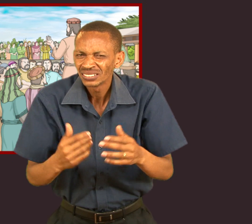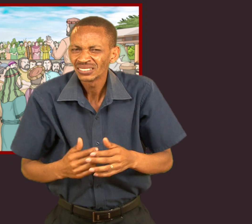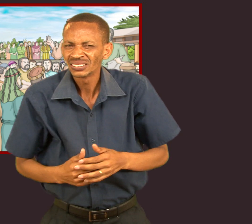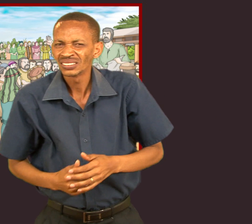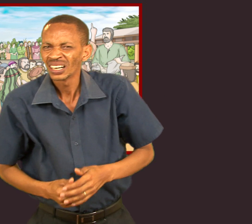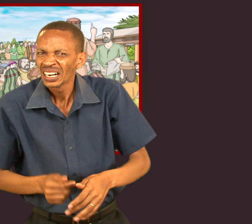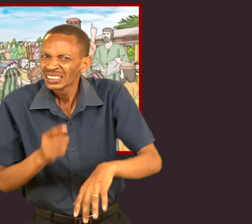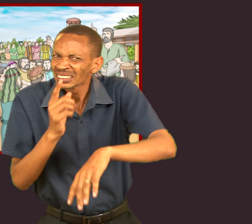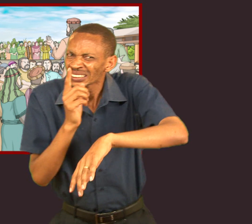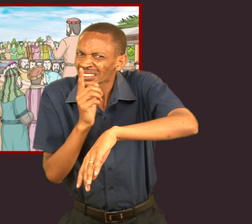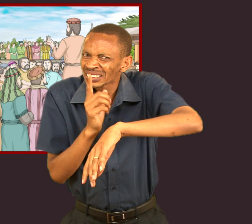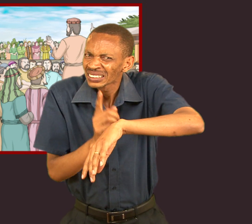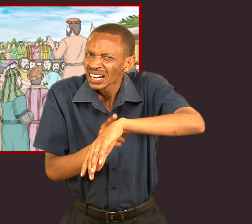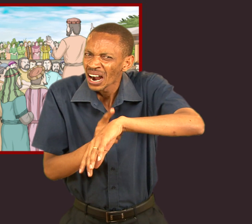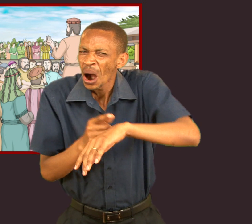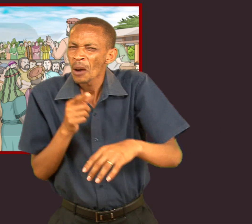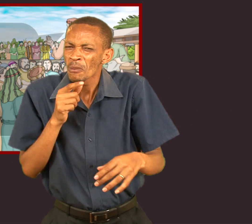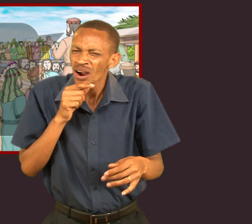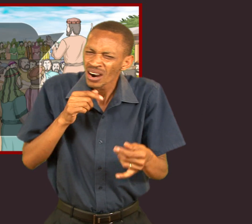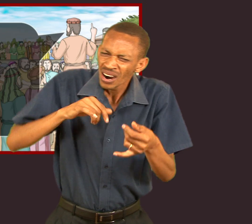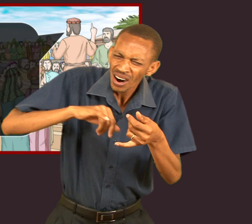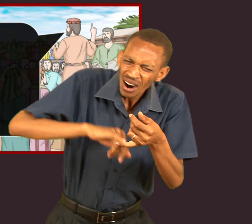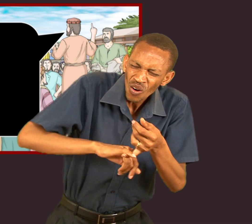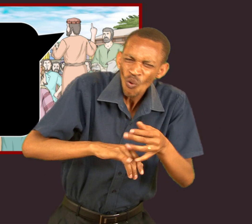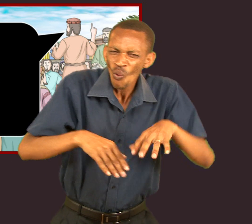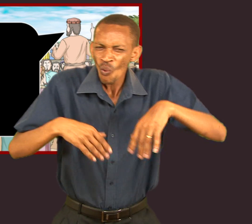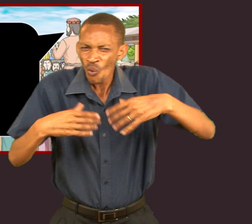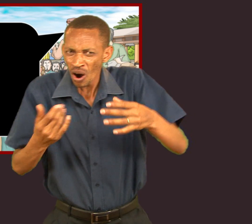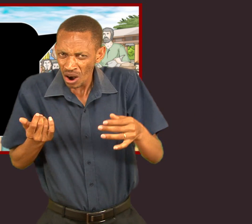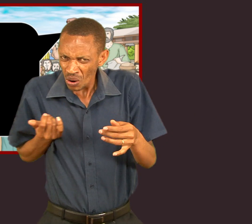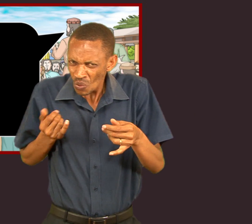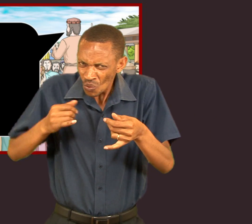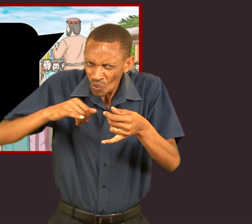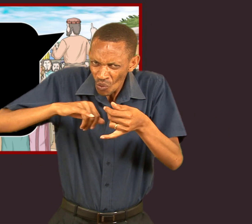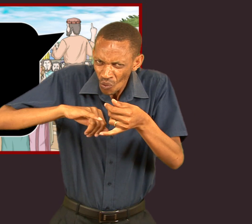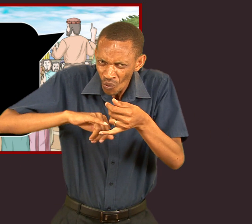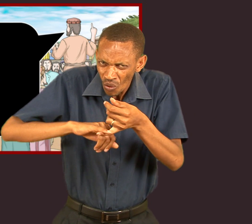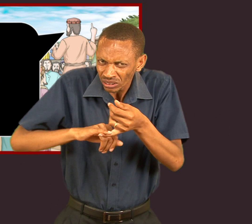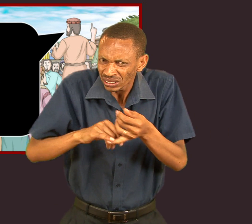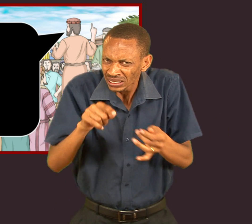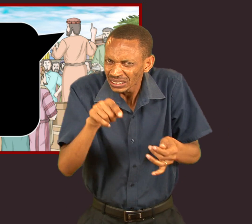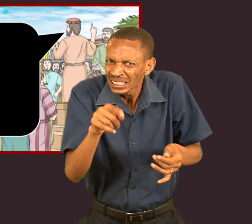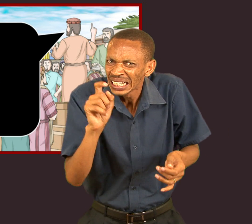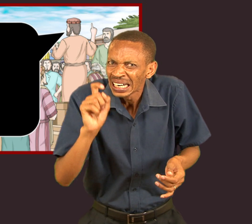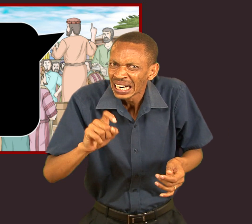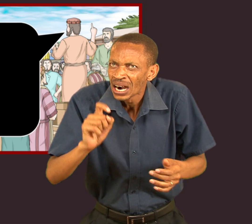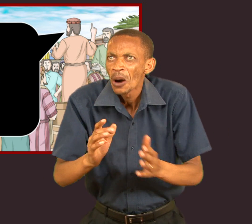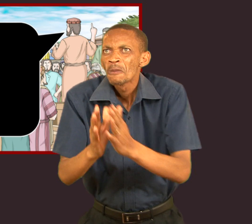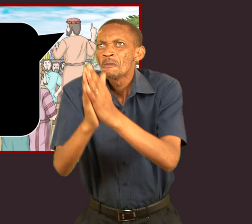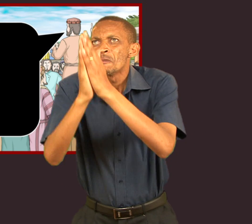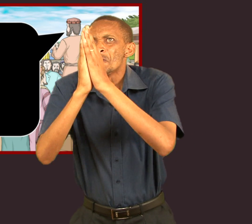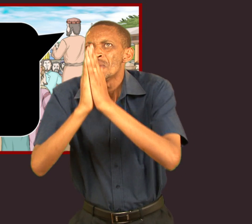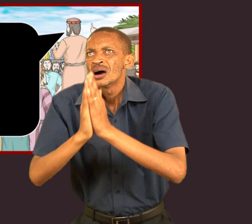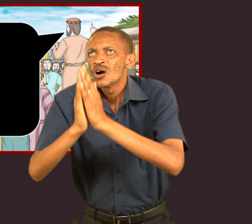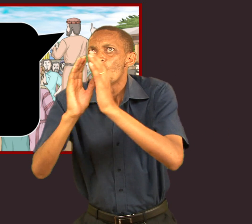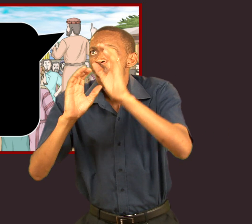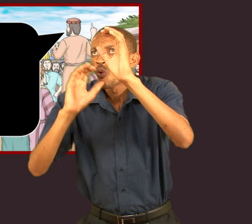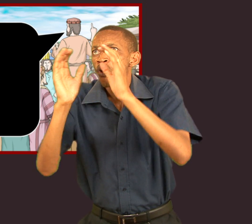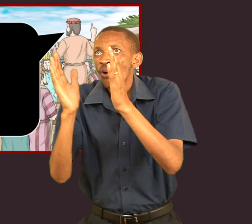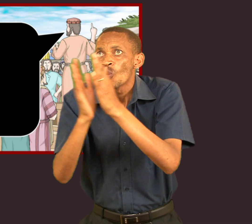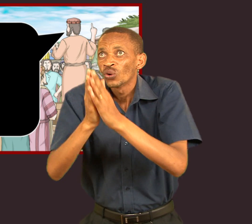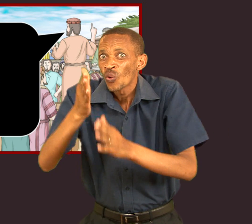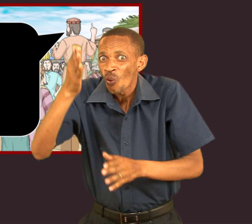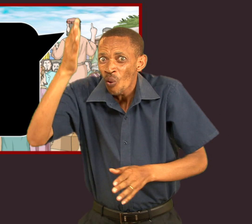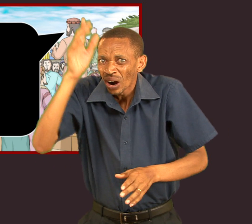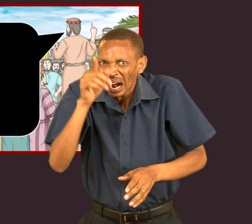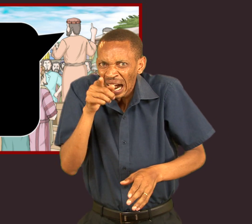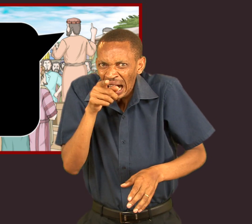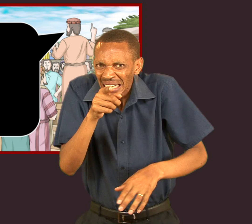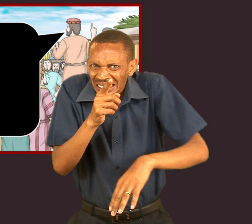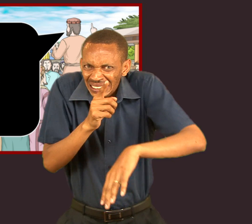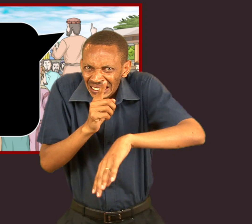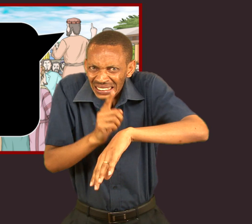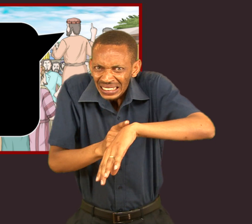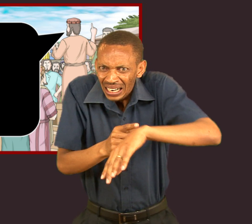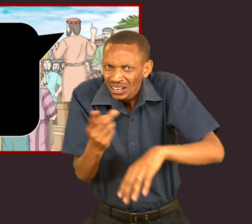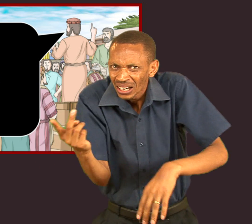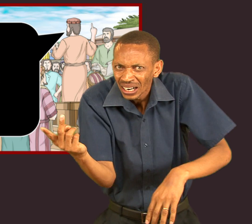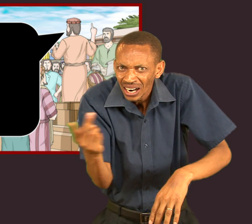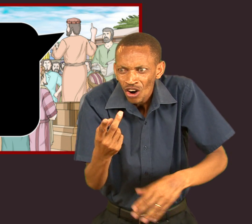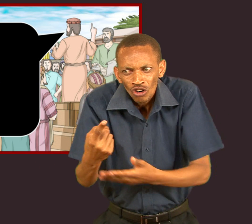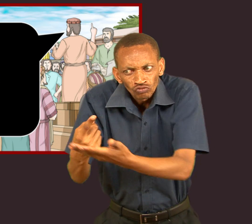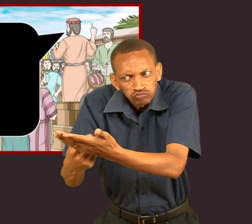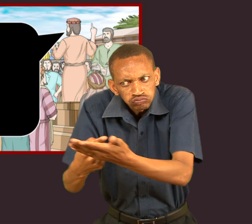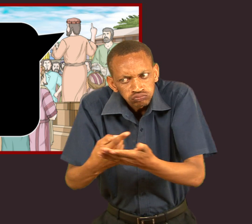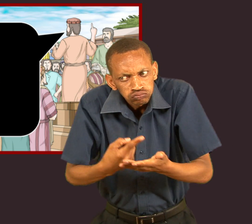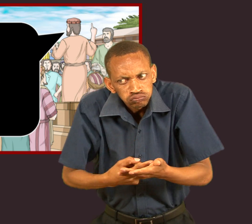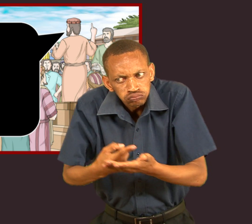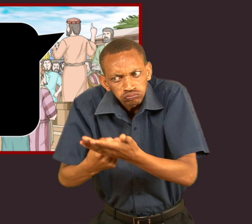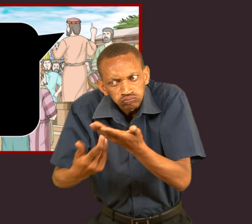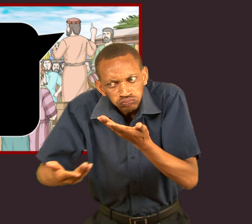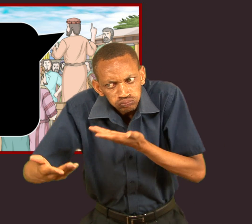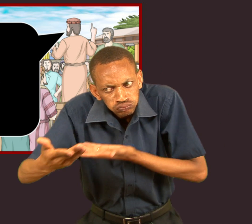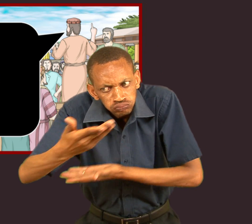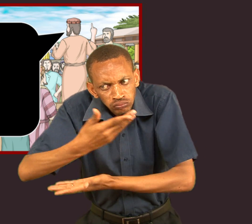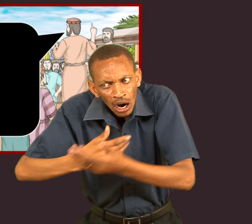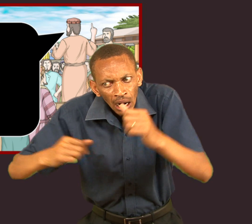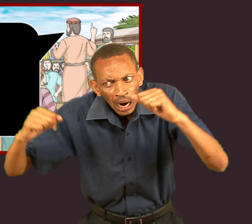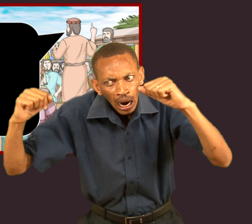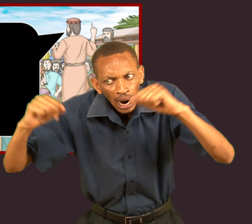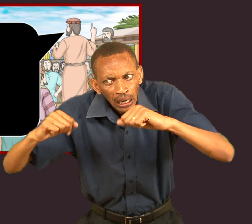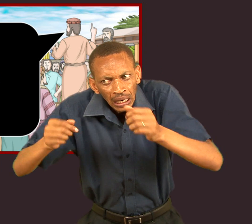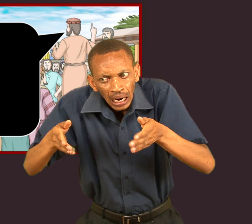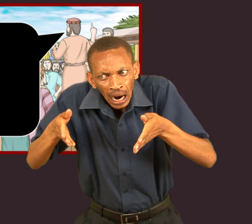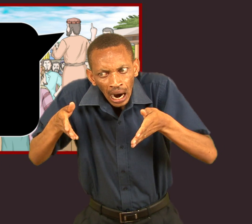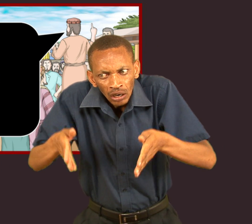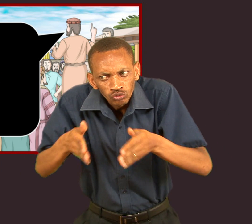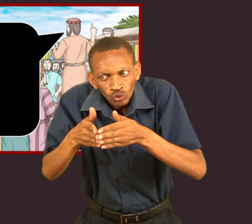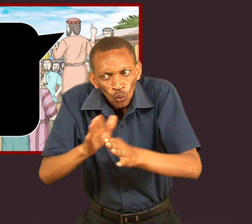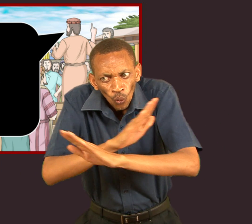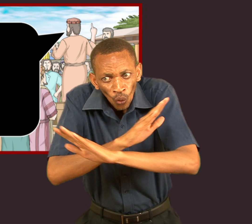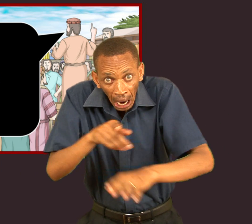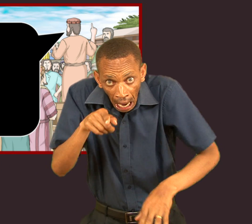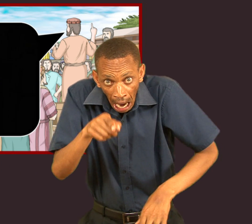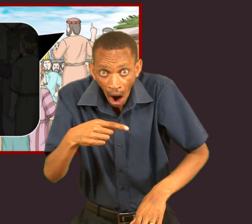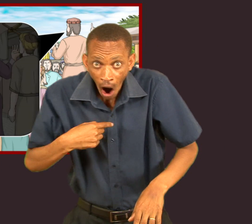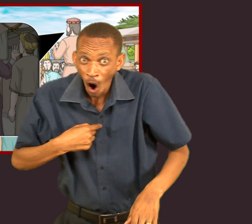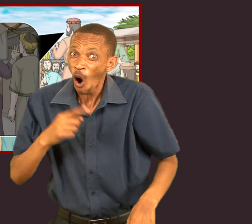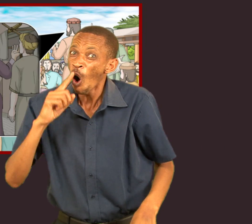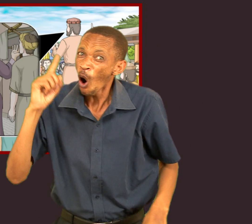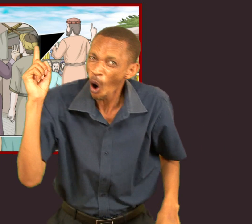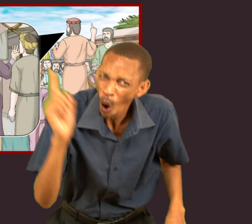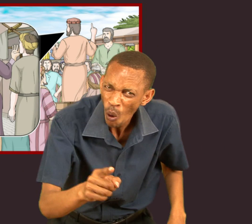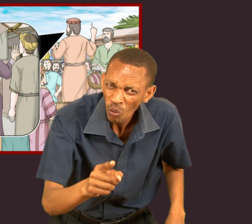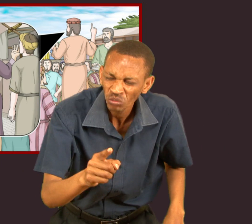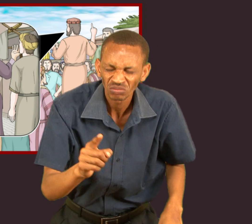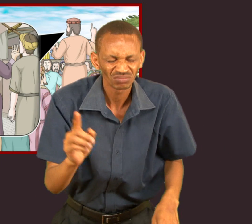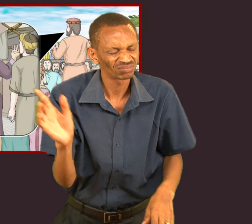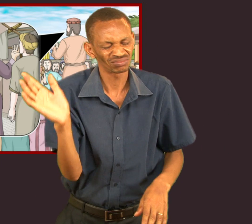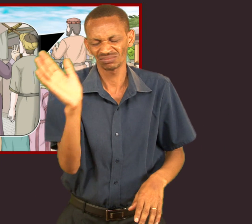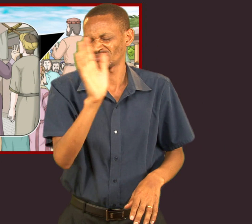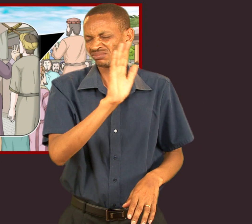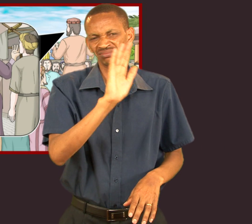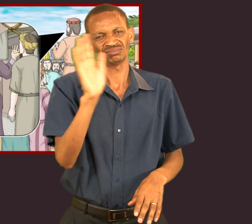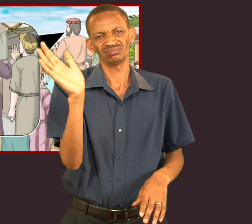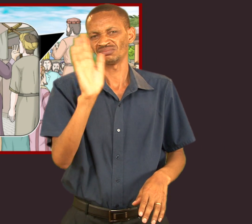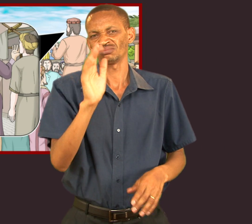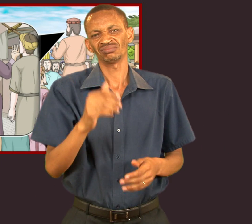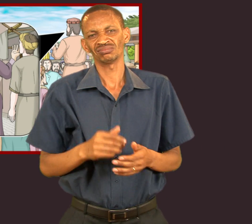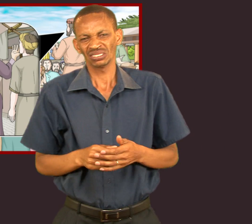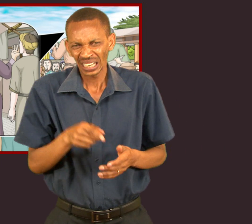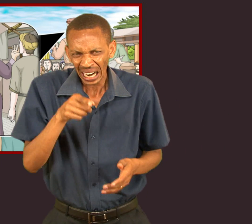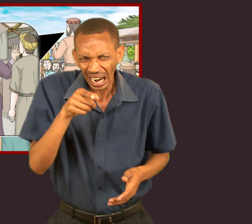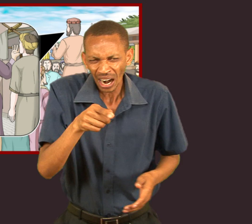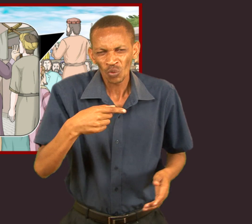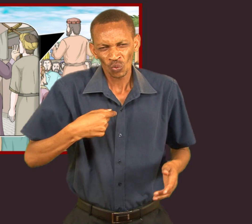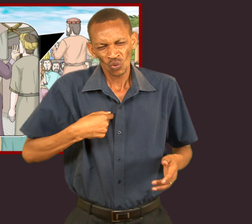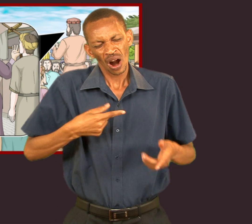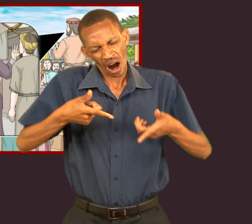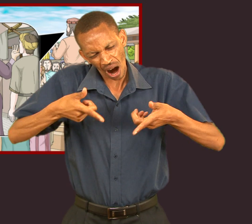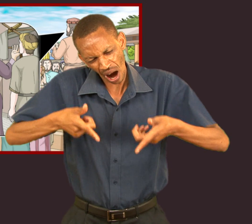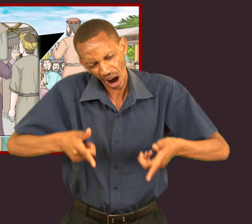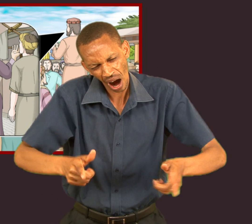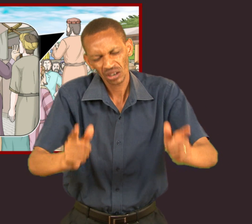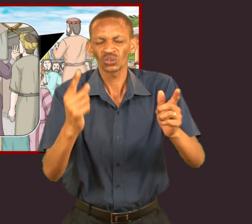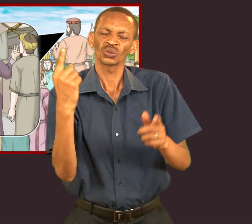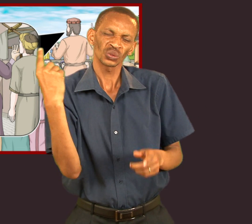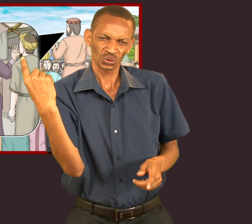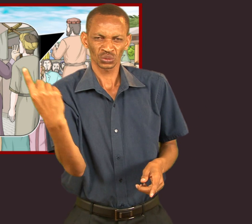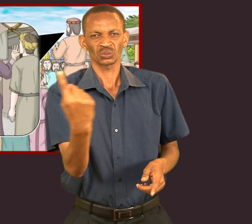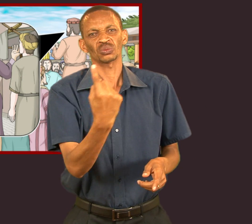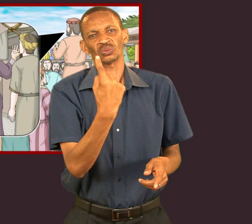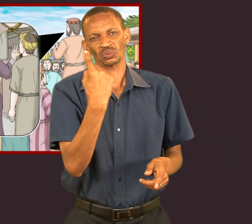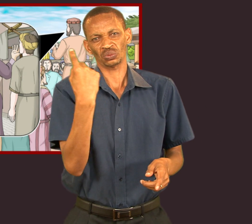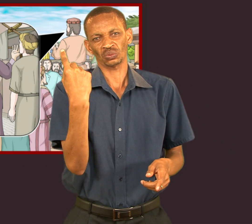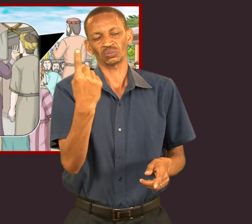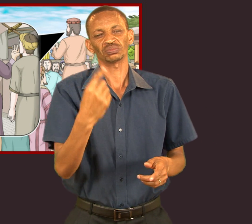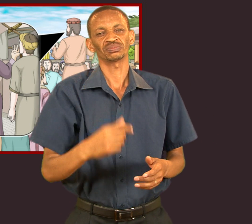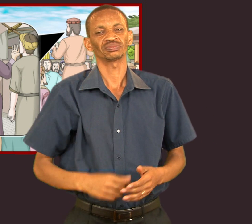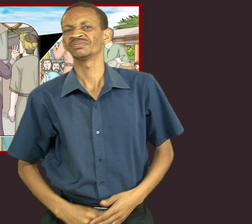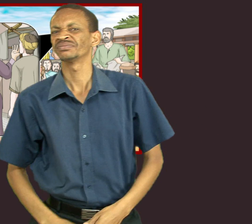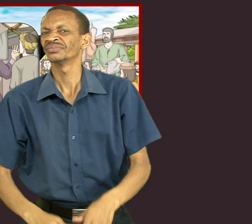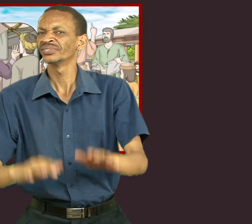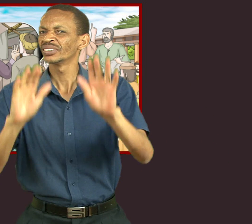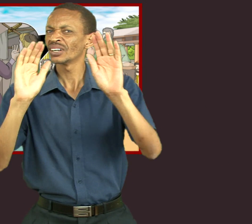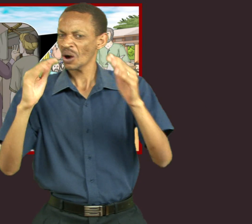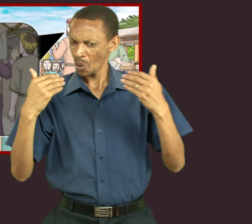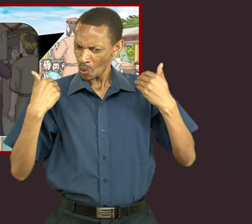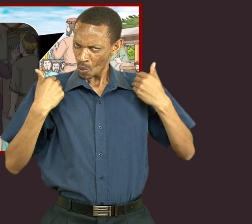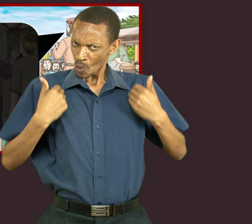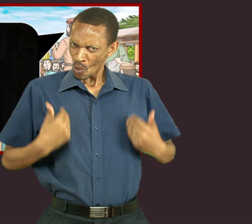Then come together again, so that Satan will not tempt you through your lack of self-control.